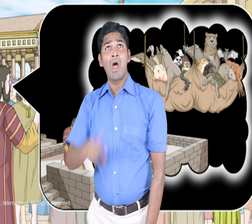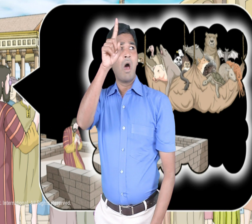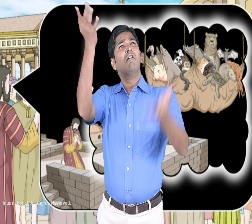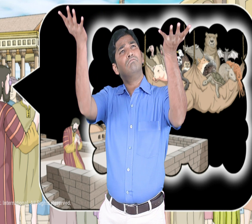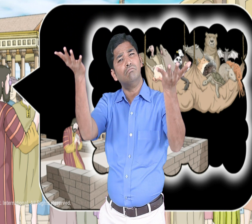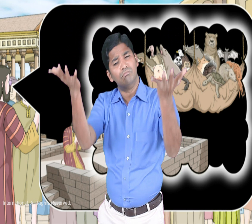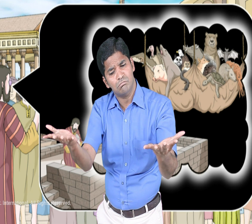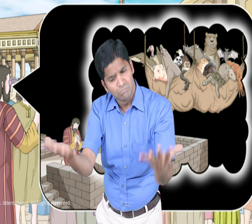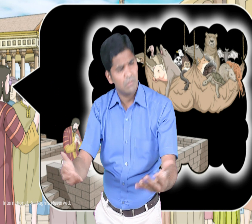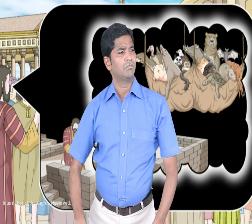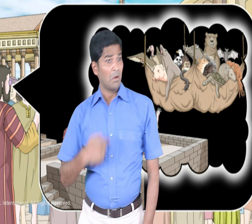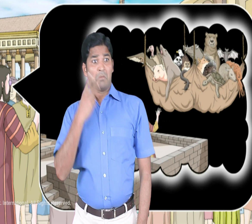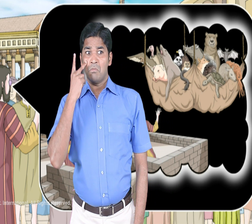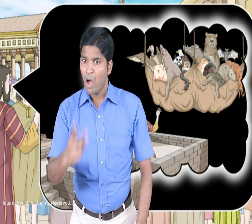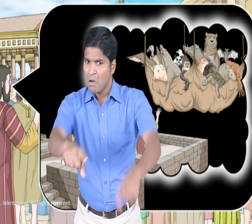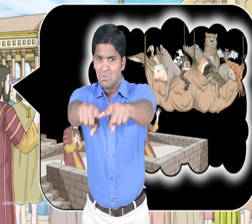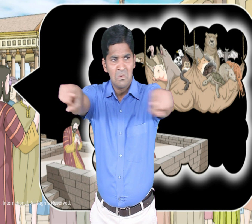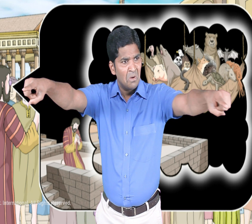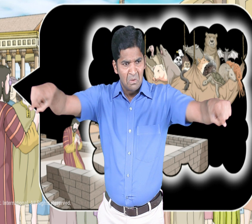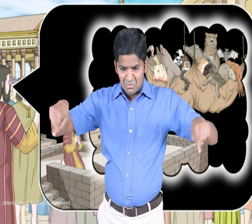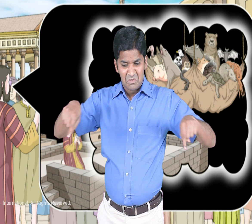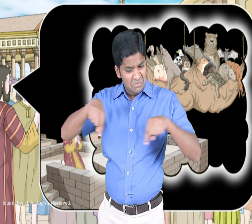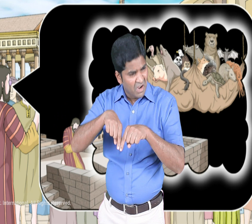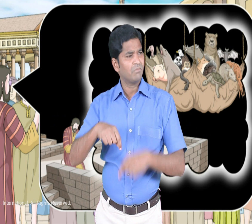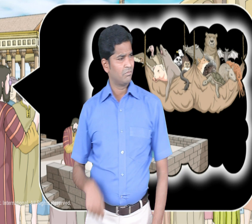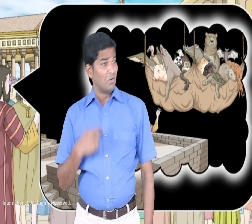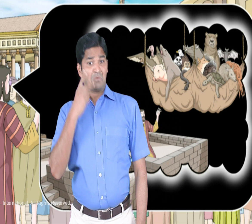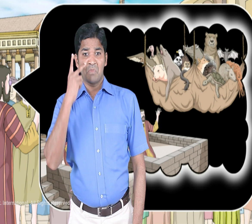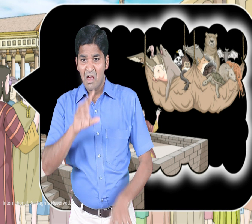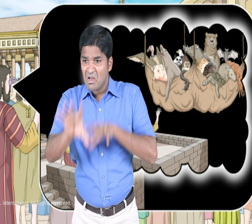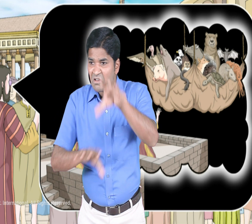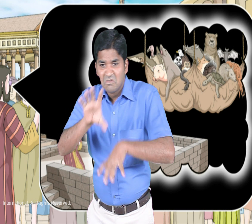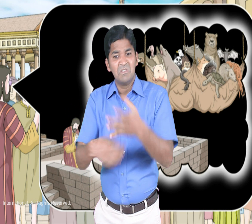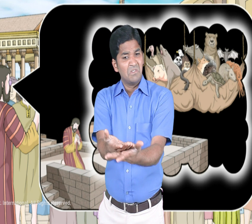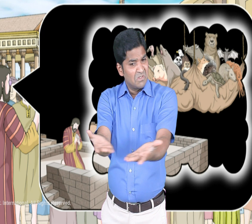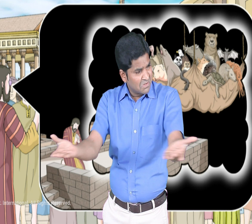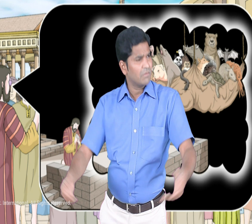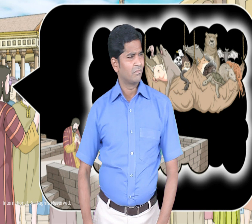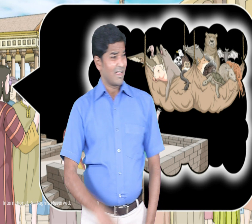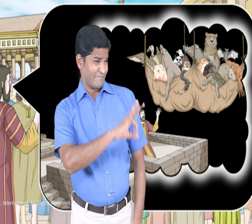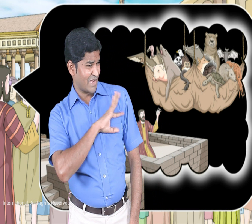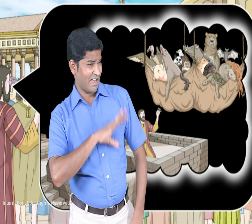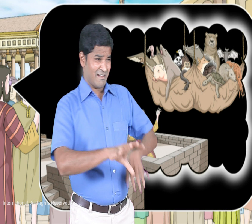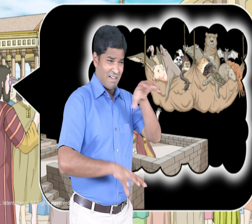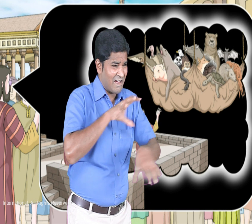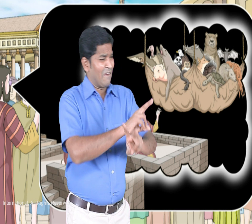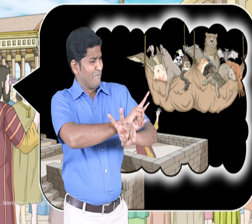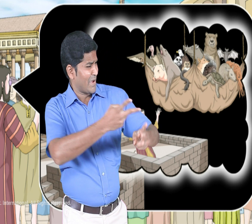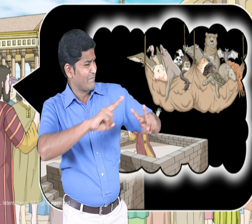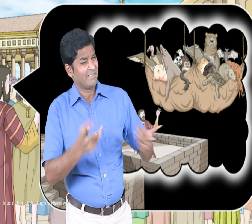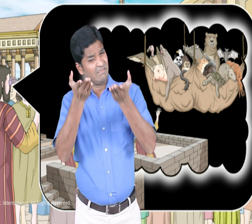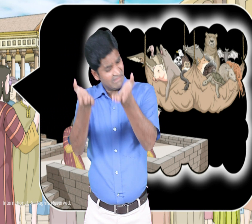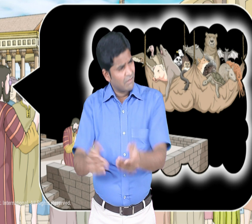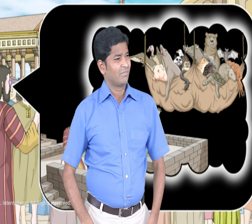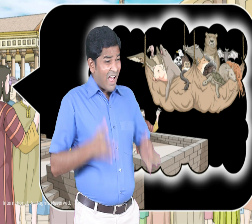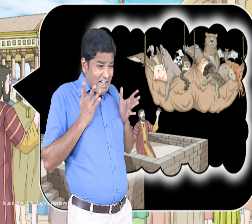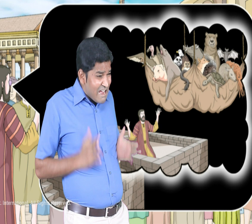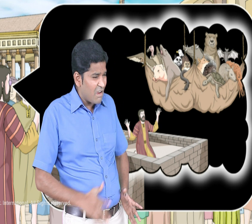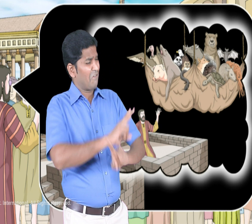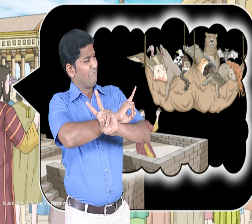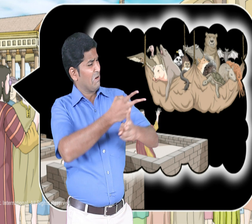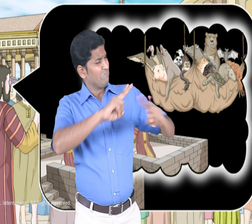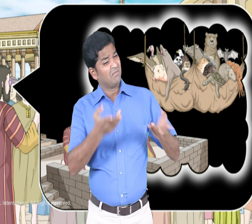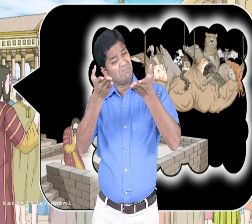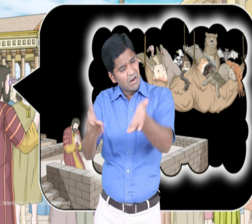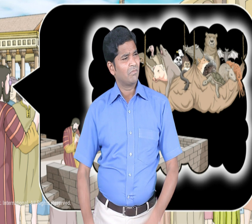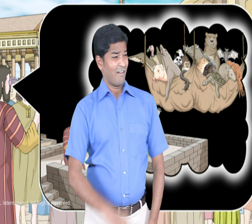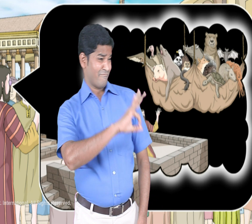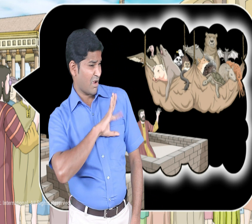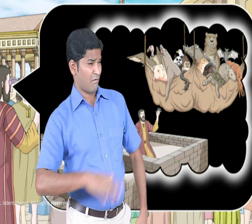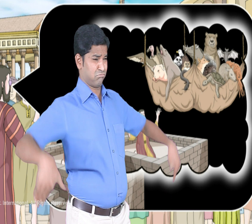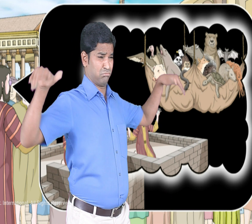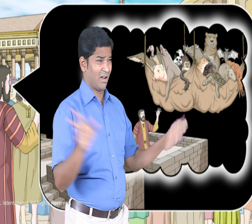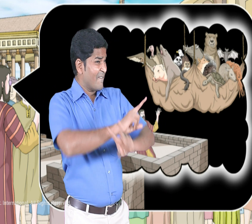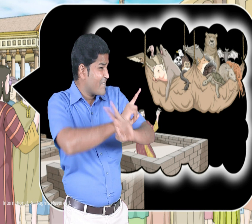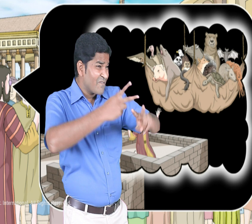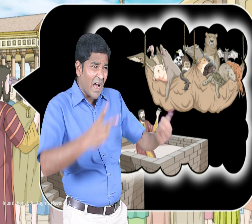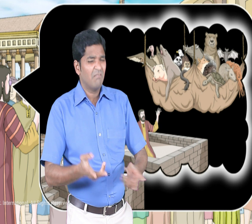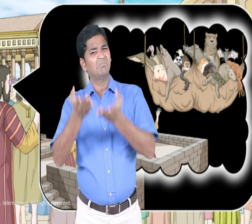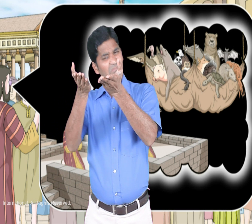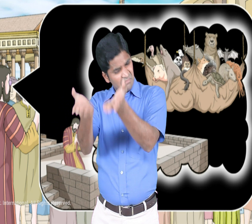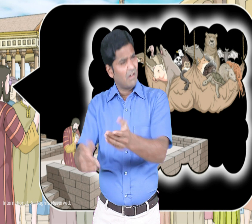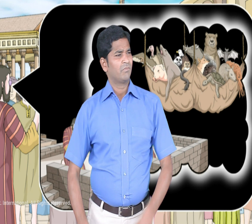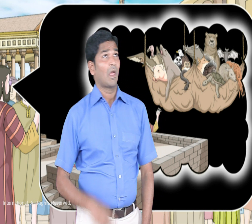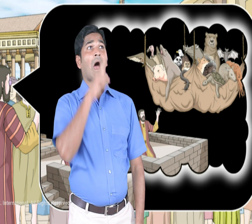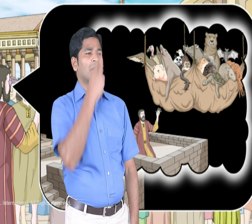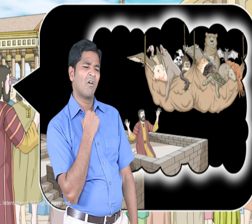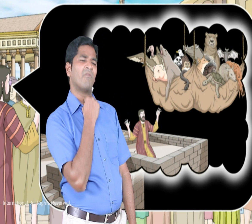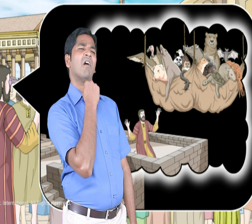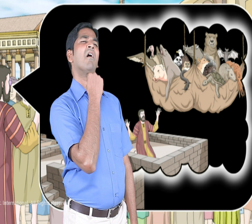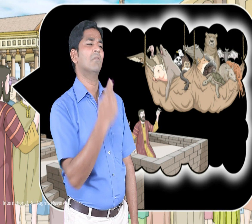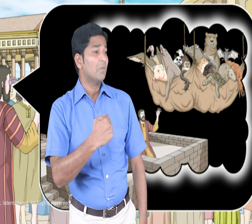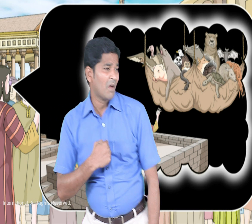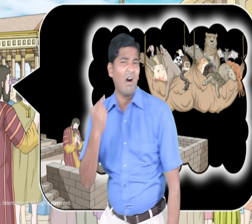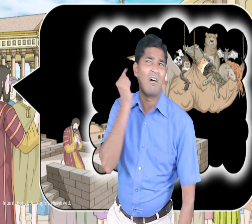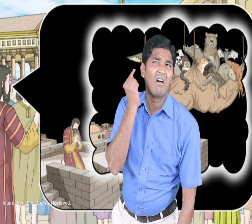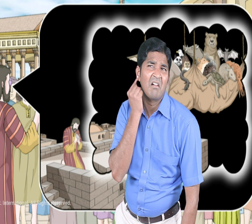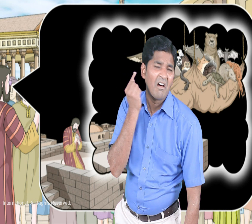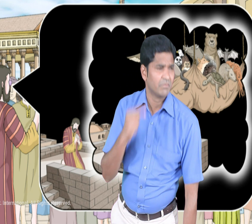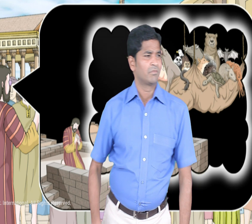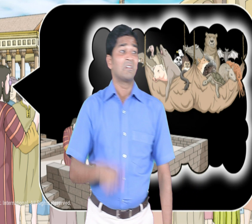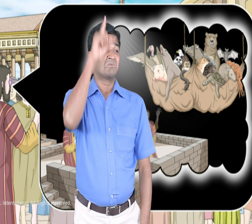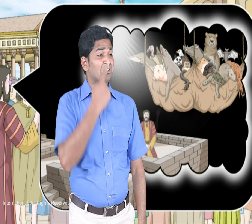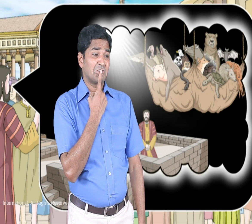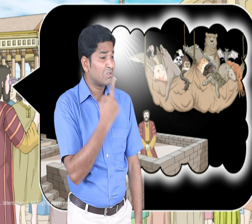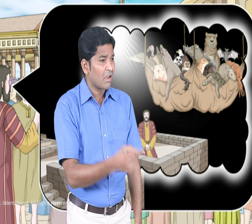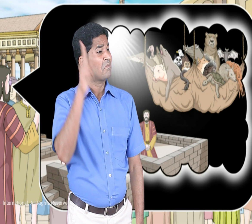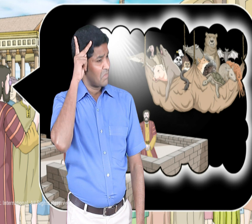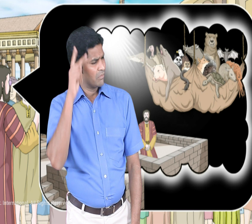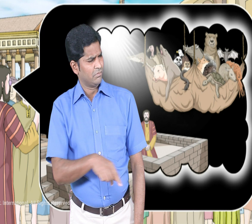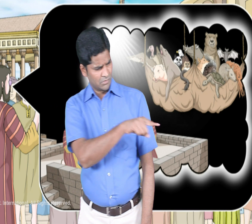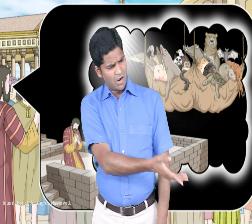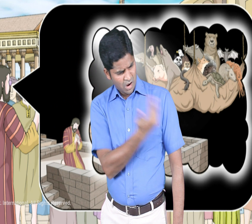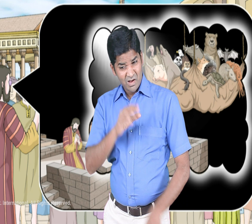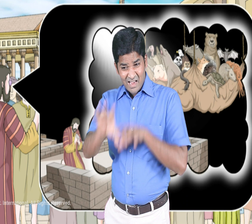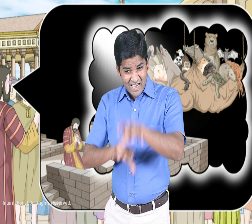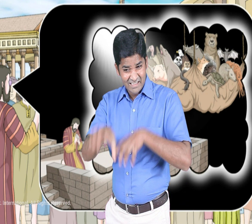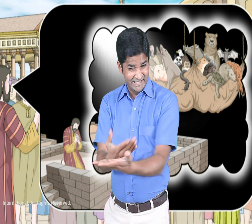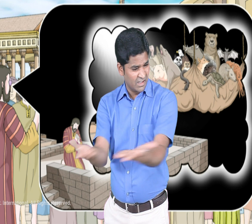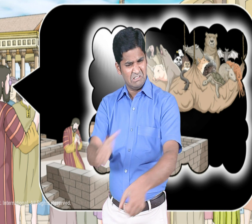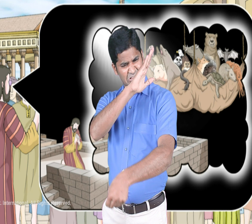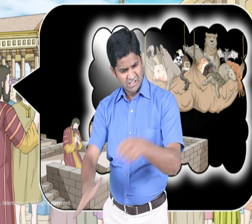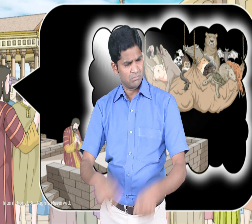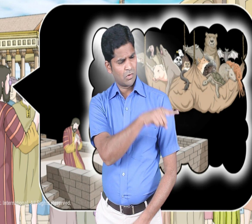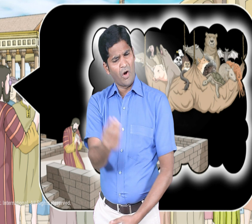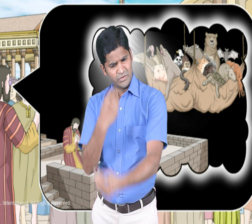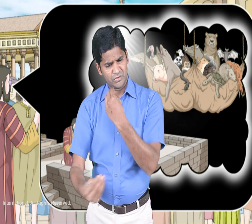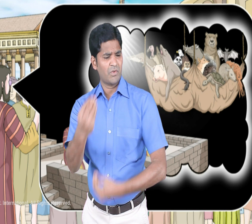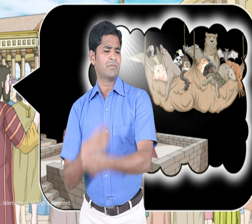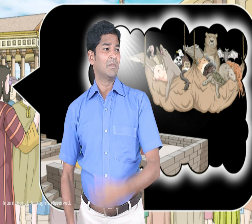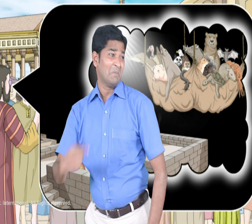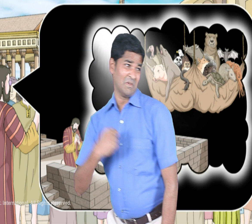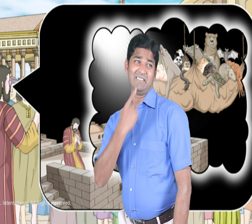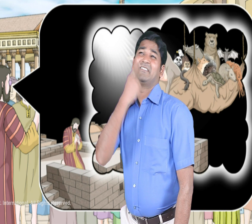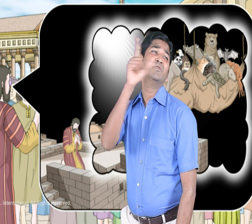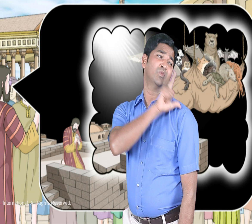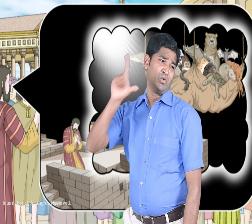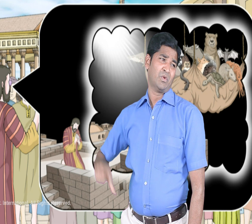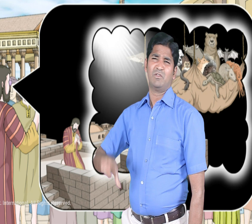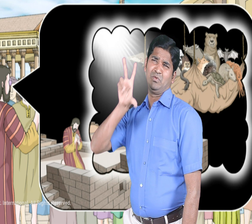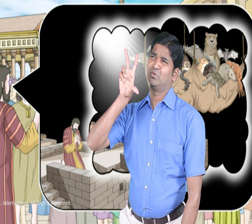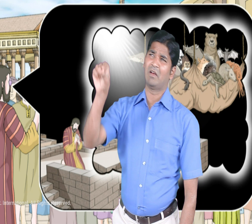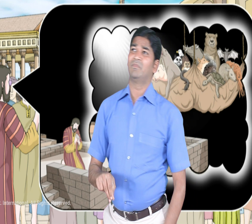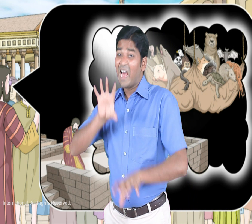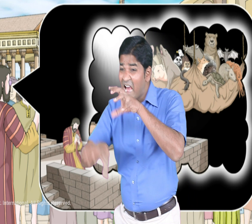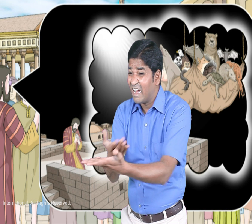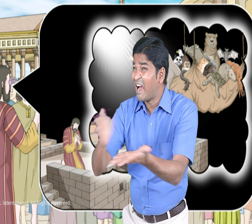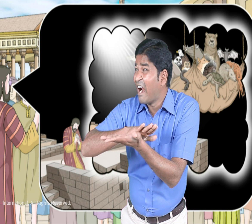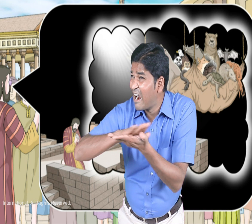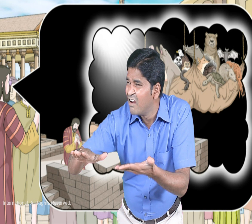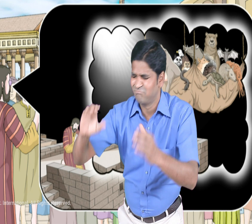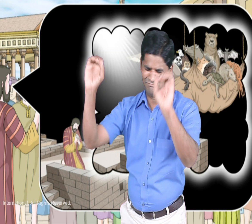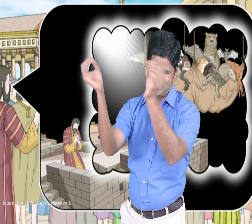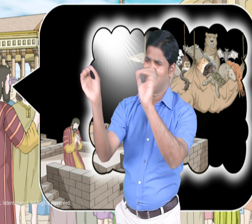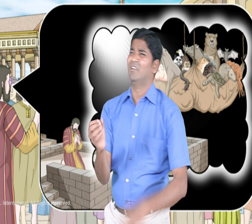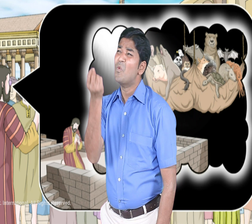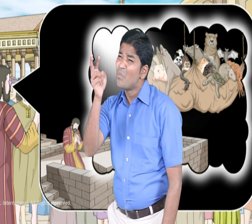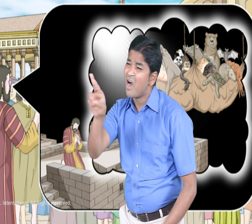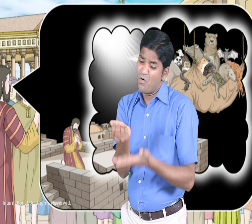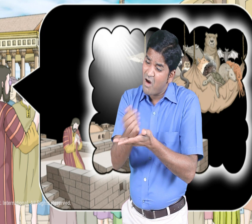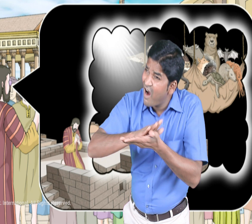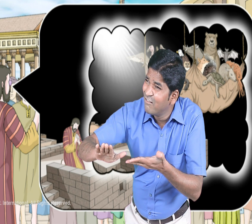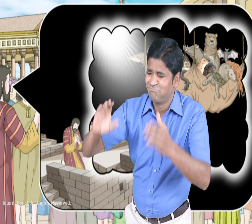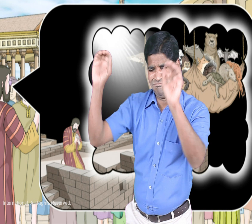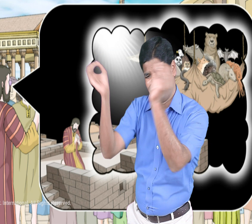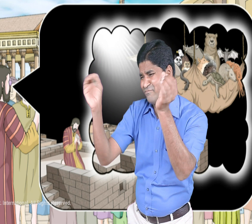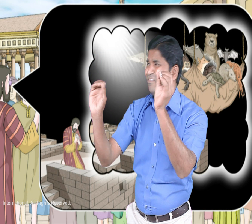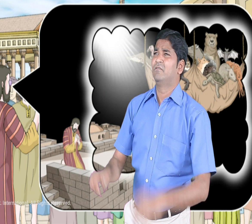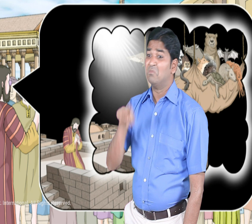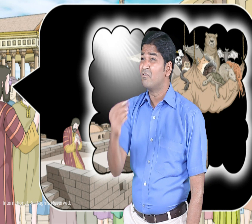I looked at it closely and saw four-footed animals of the earth, wild beasts, reptiles, and birds of the air. Then I heard a voice saying to me, ‘Get up, Peter, kill and eat.’